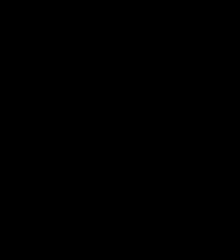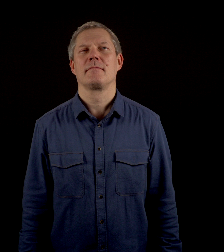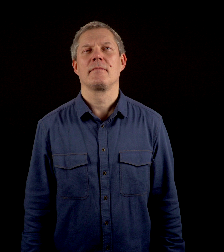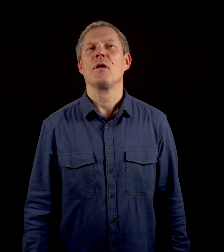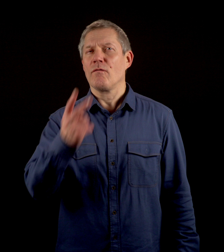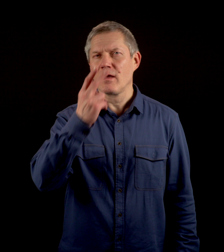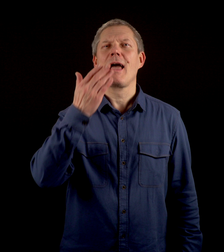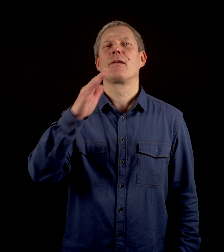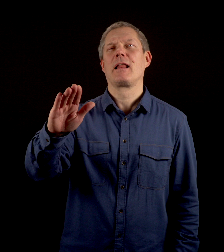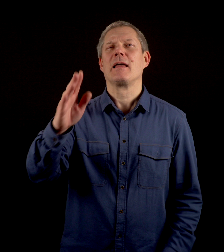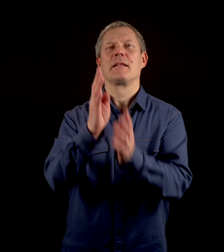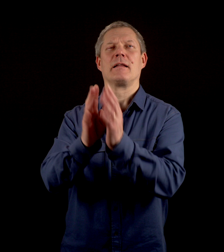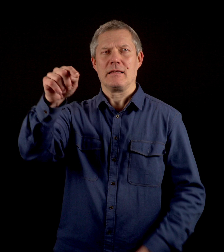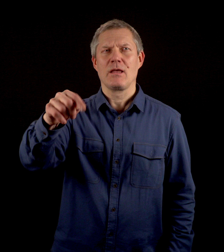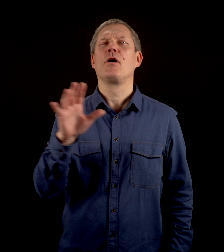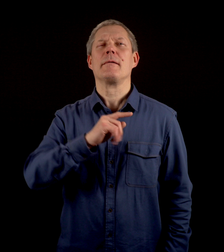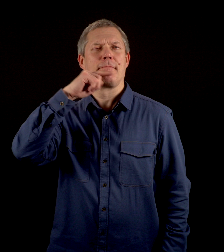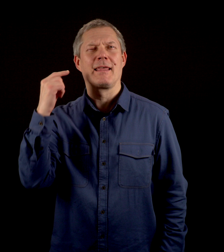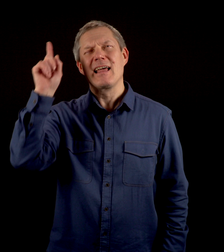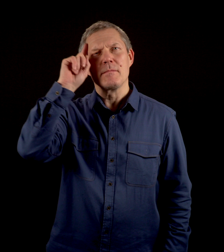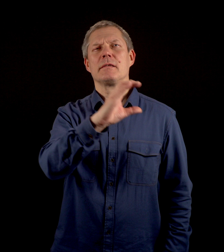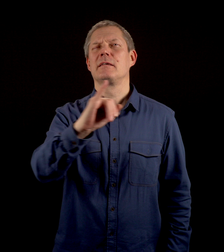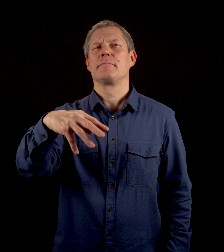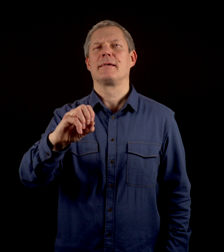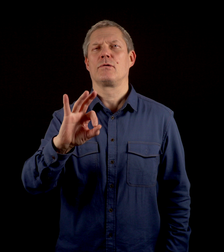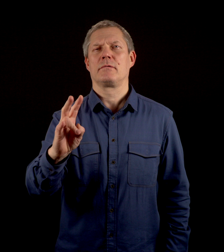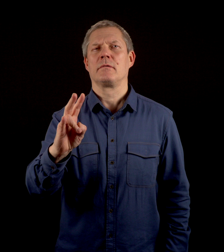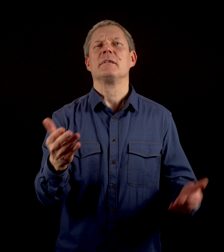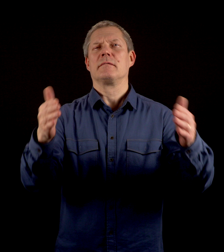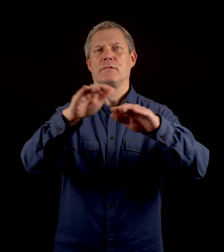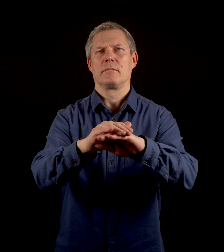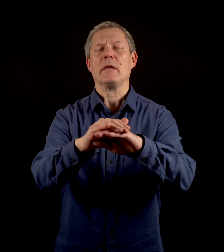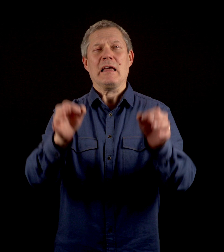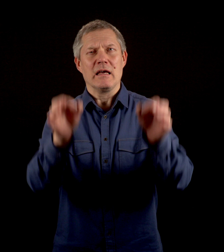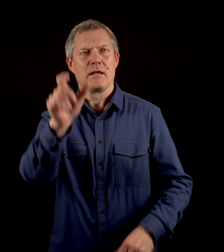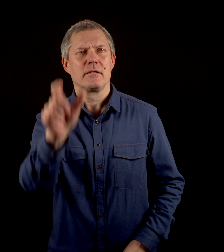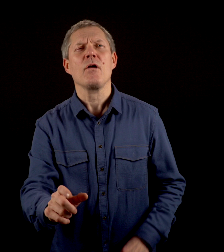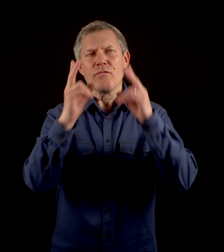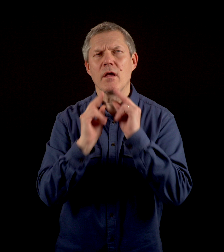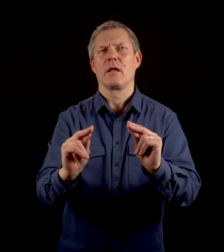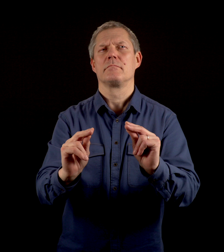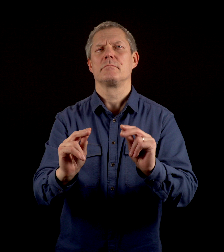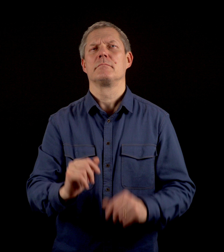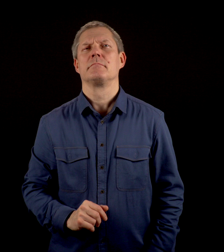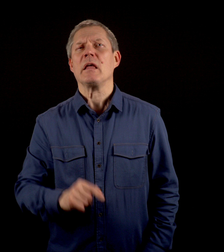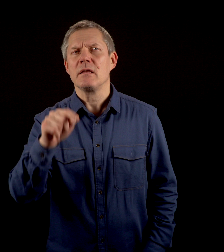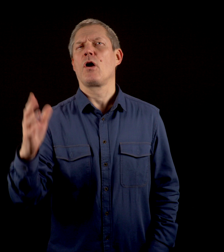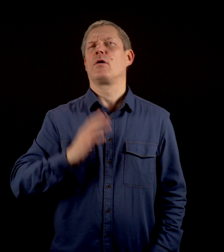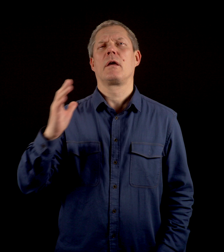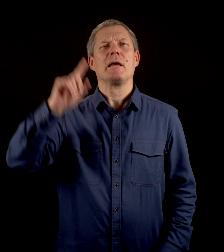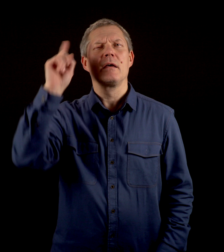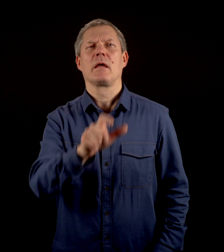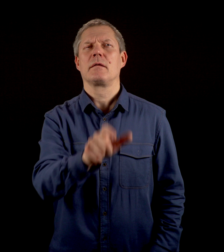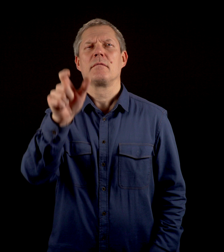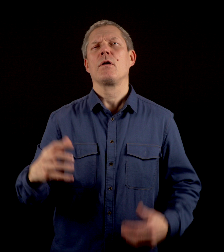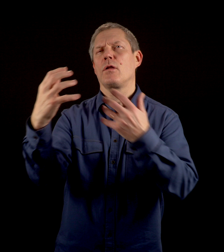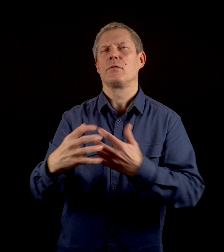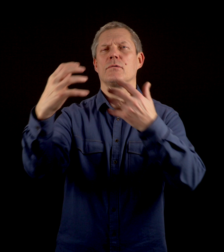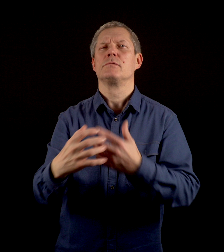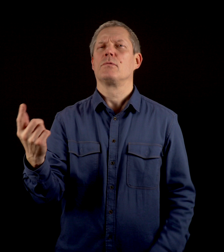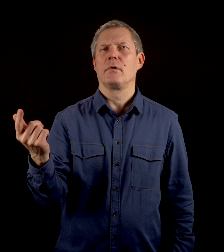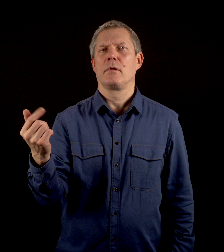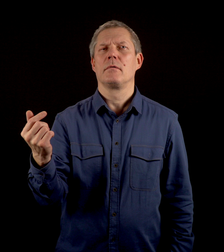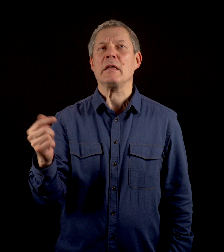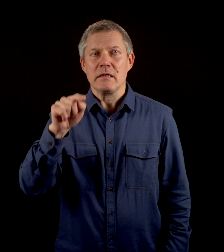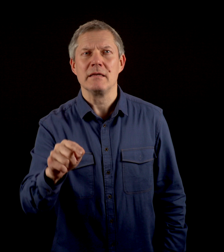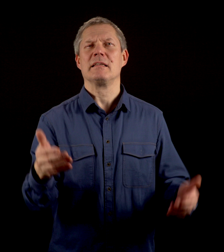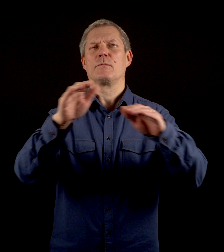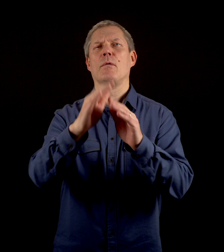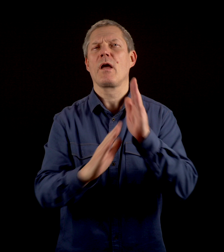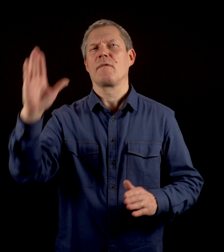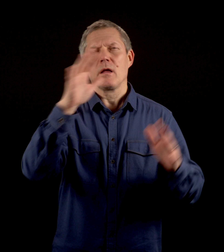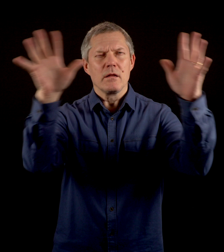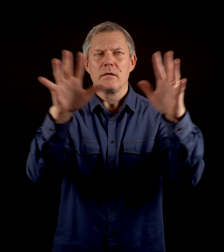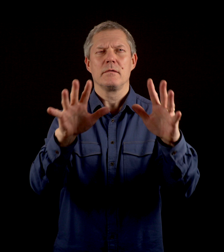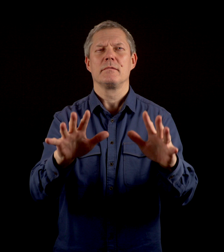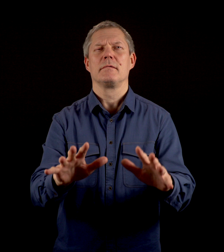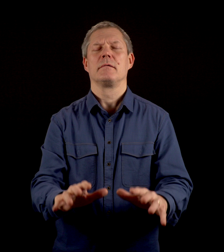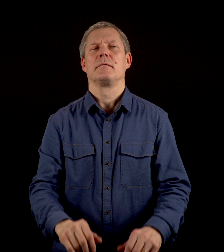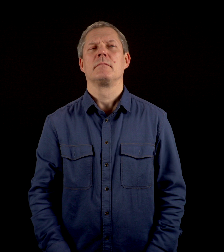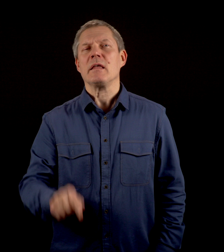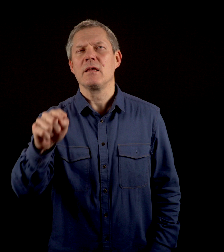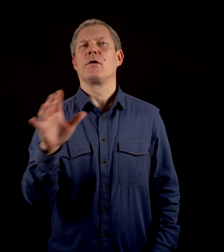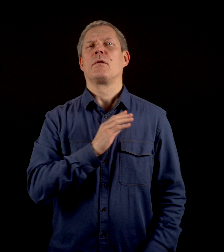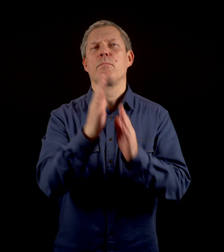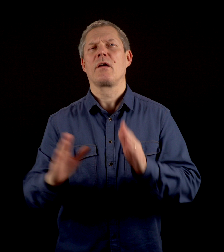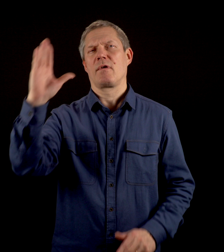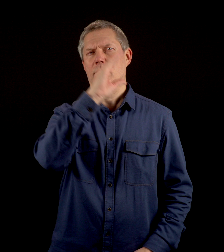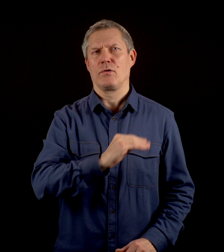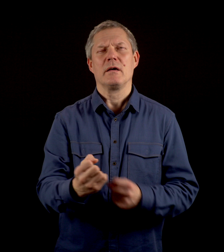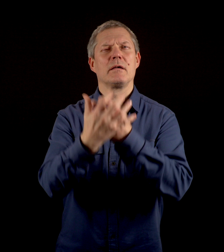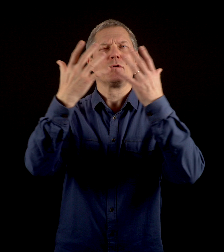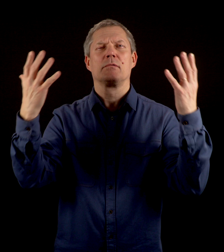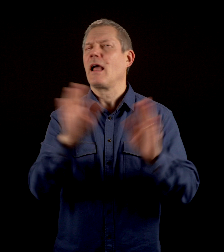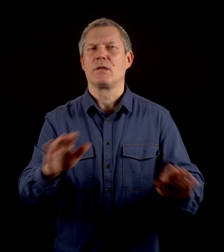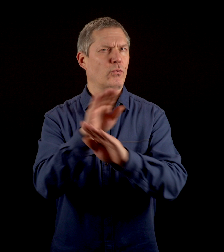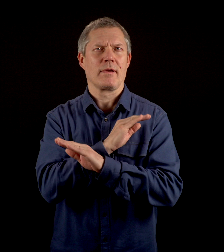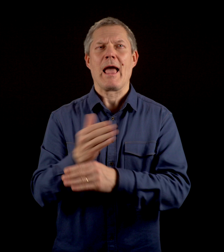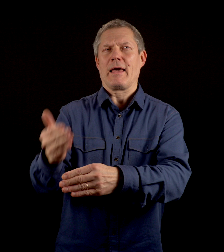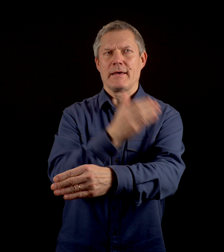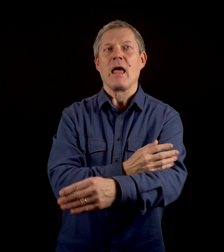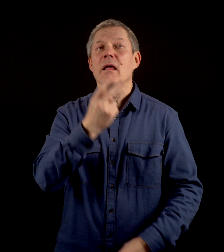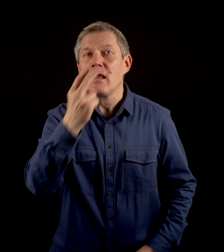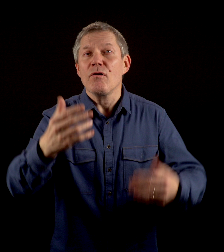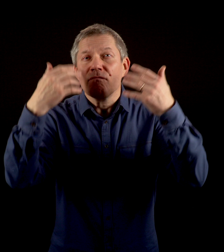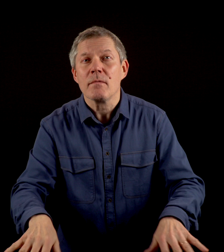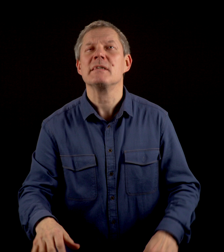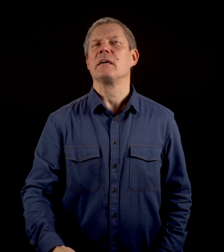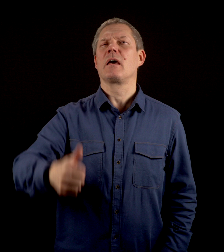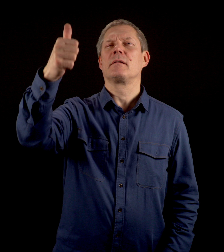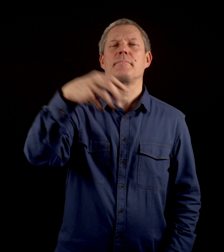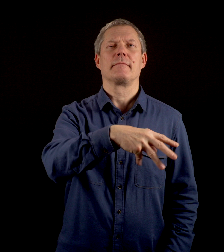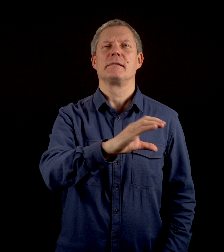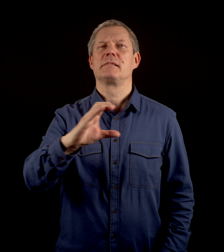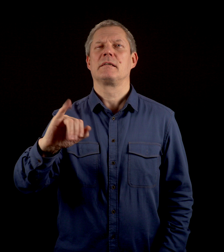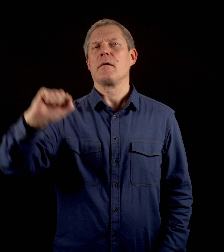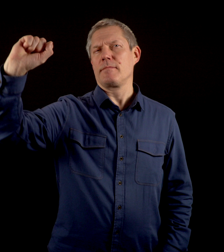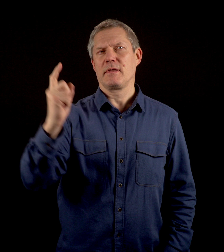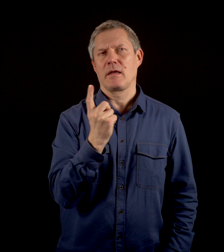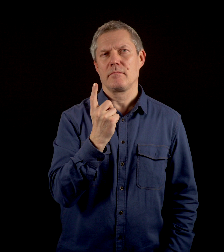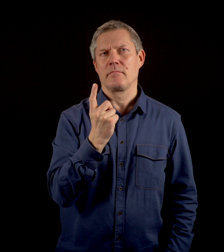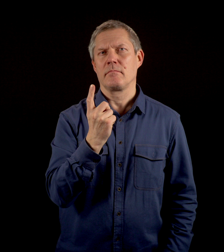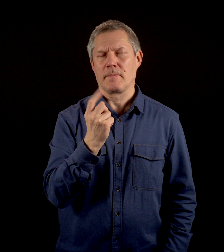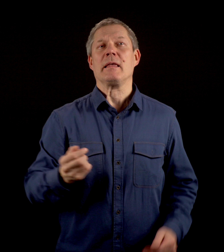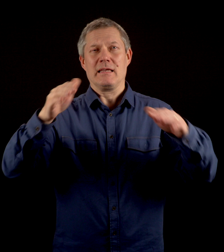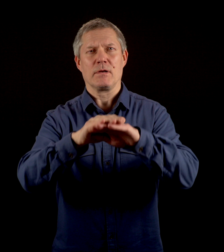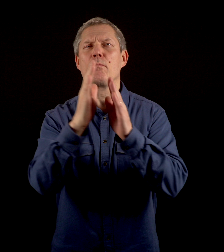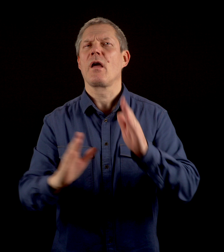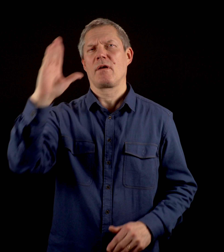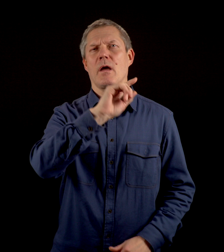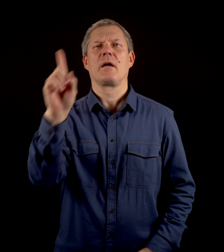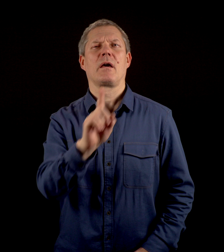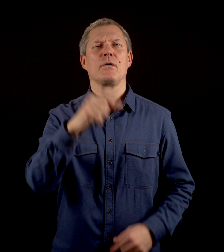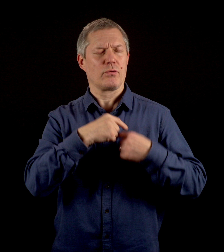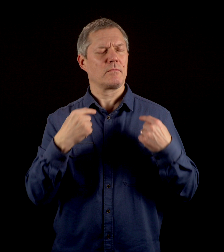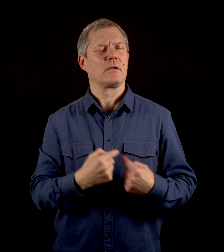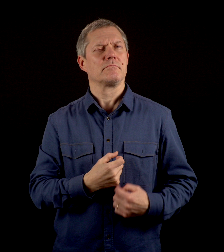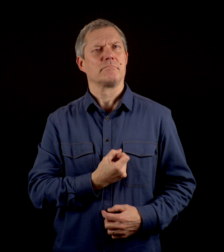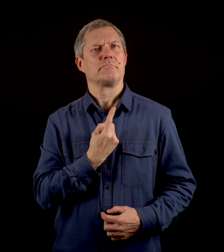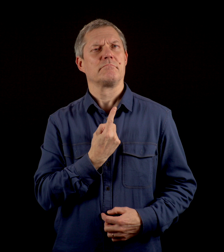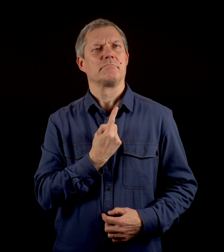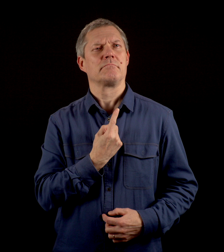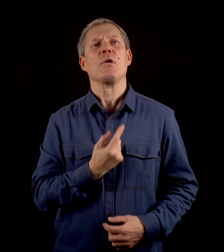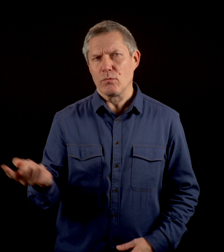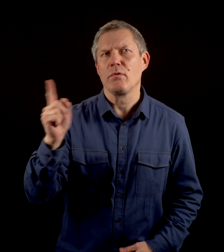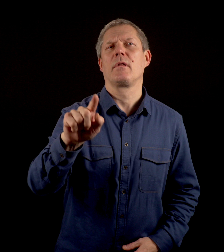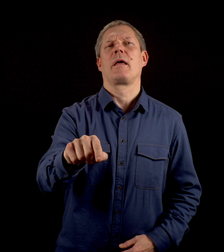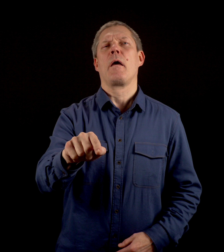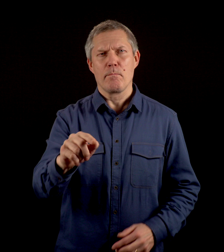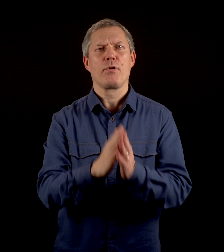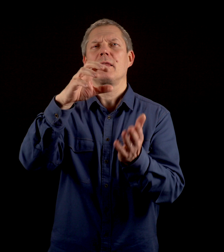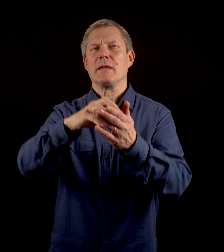Now there was a man in Jerusalem named Simeon, who was righteous and devout. He was waiting for the consolation of Israel, and the Holy Spirit was upon him. The Holy Spirit had revealed to him that he would not see death before he had seen the Lord’s Christ. Led by the Spirit, he went into the temple courts.